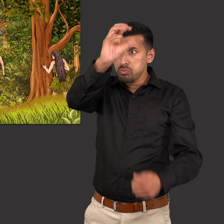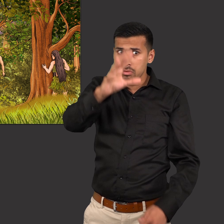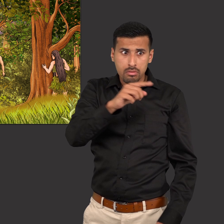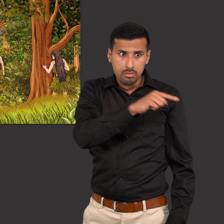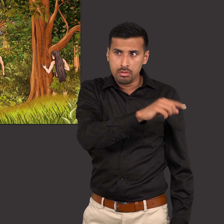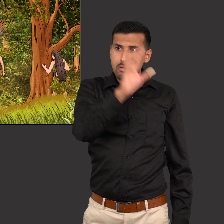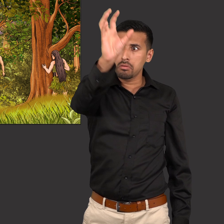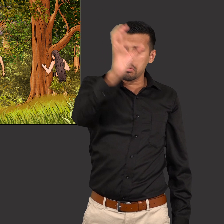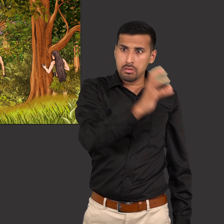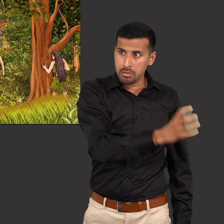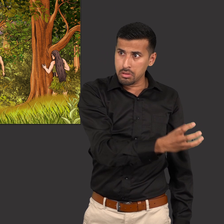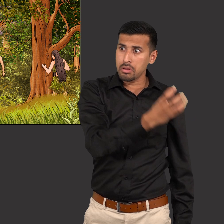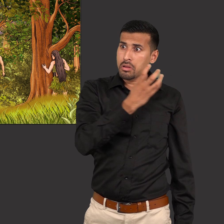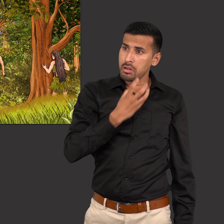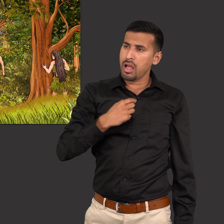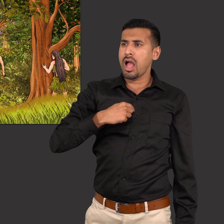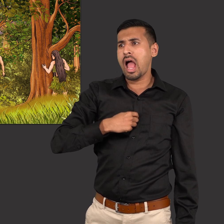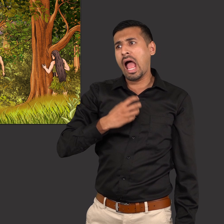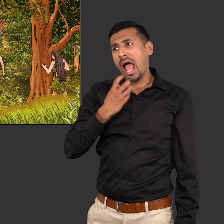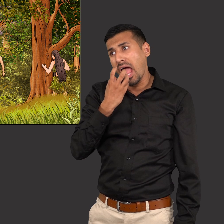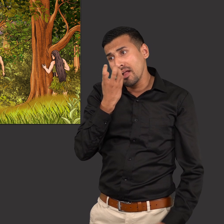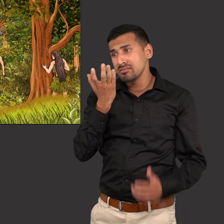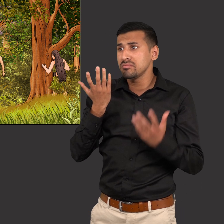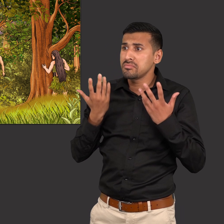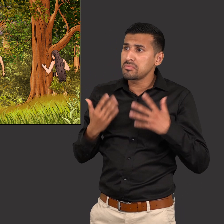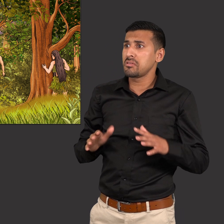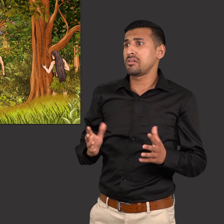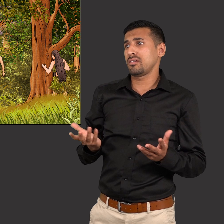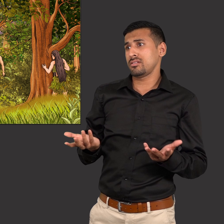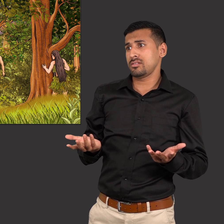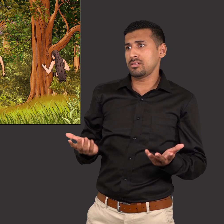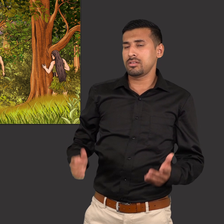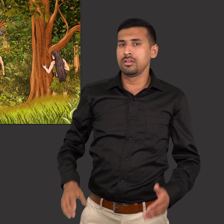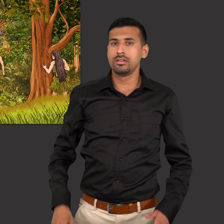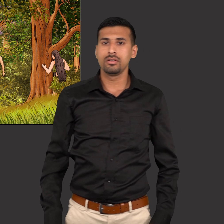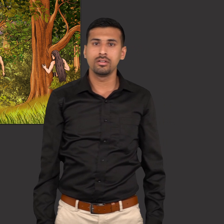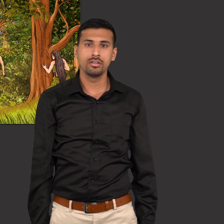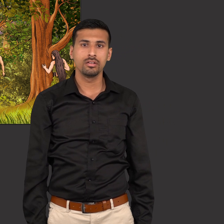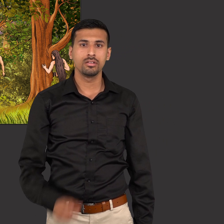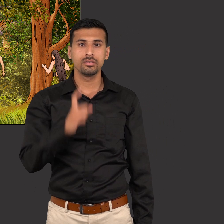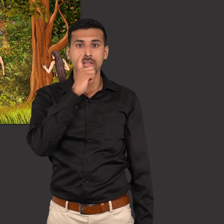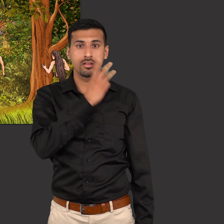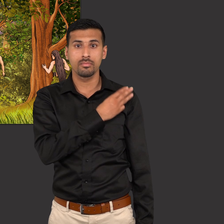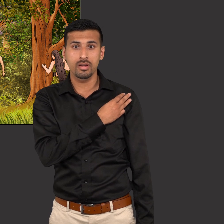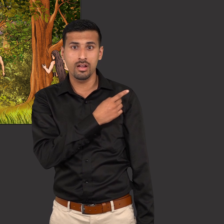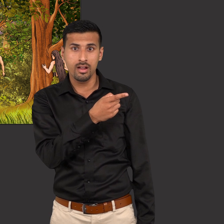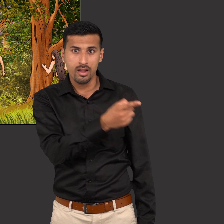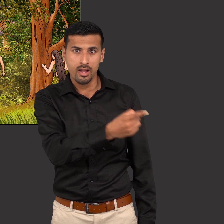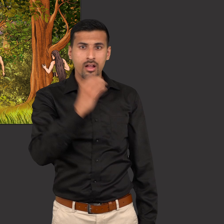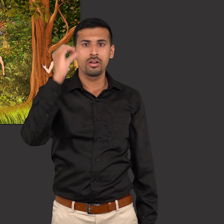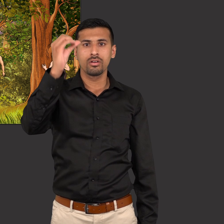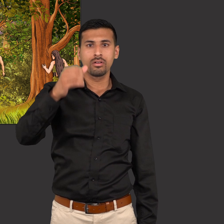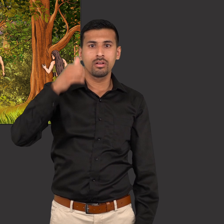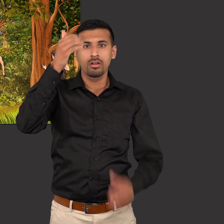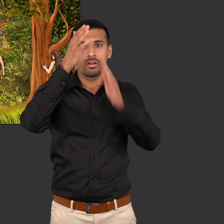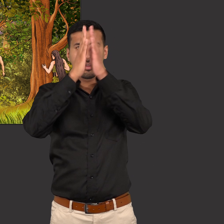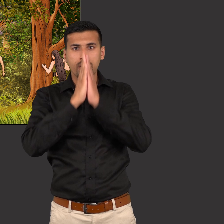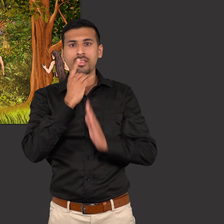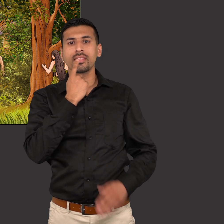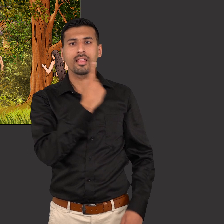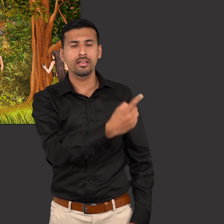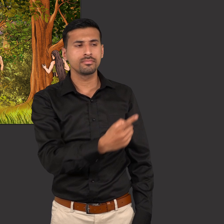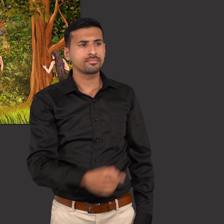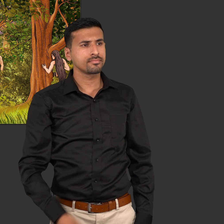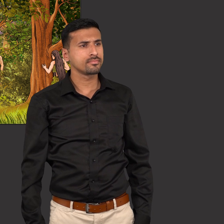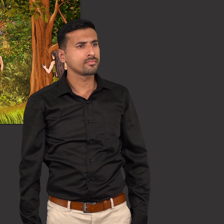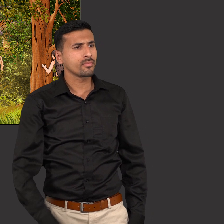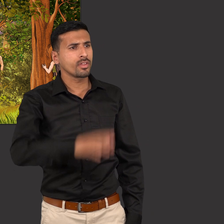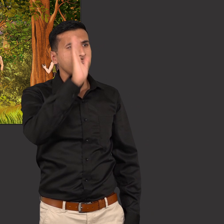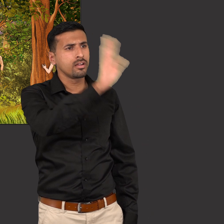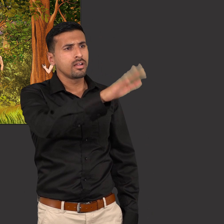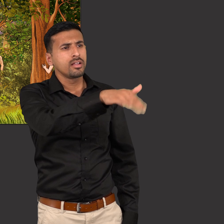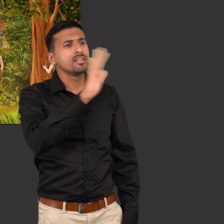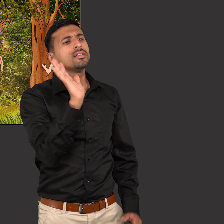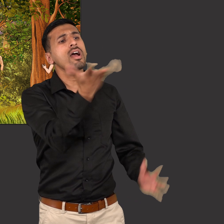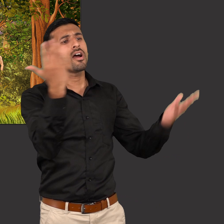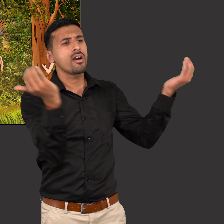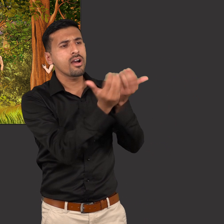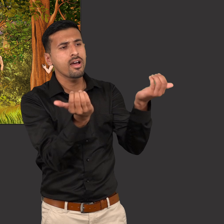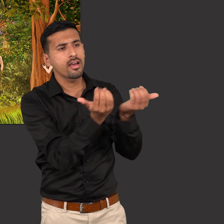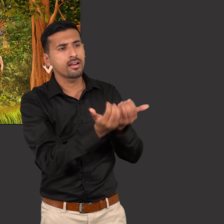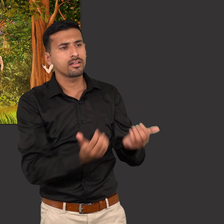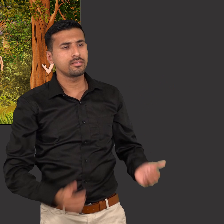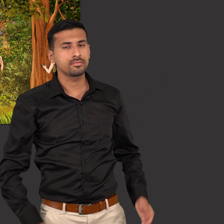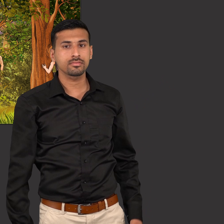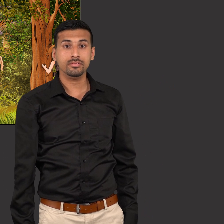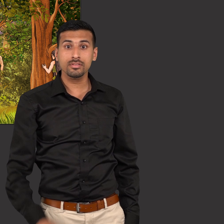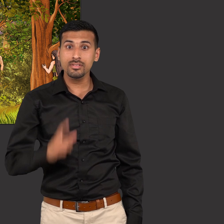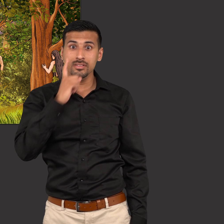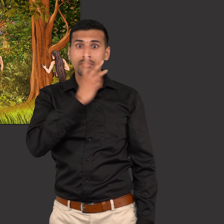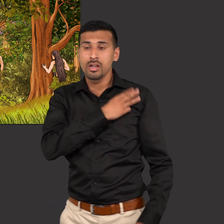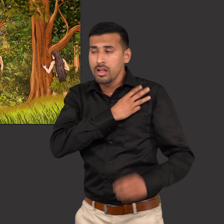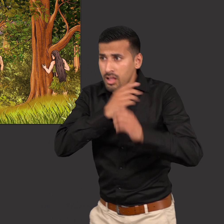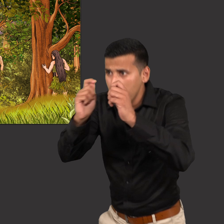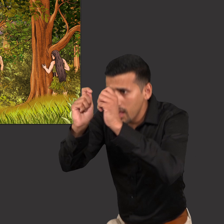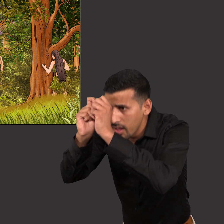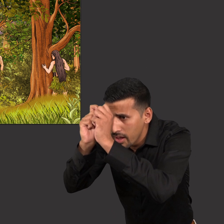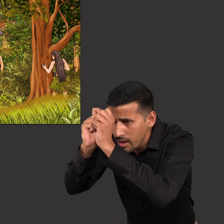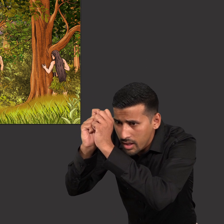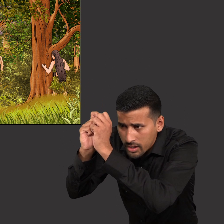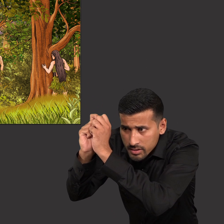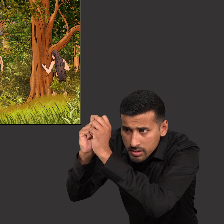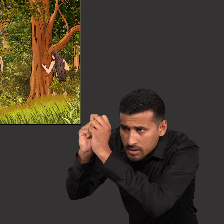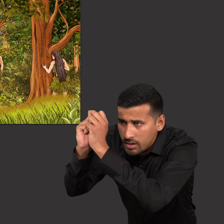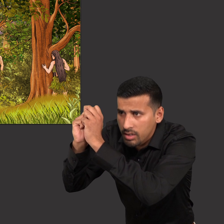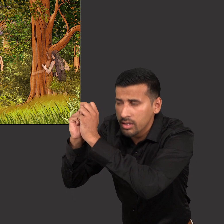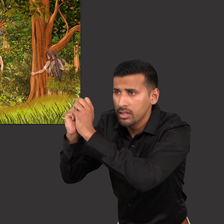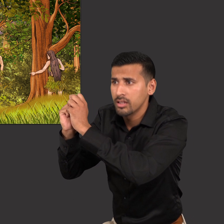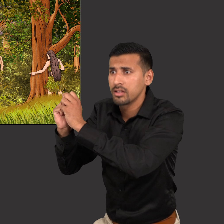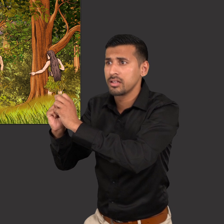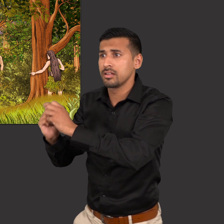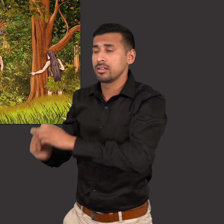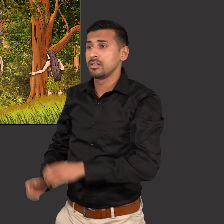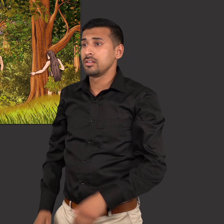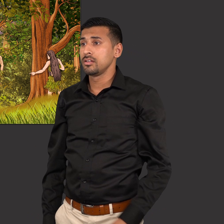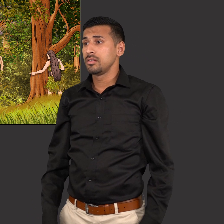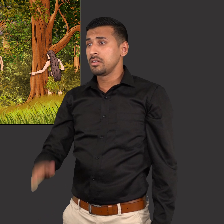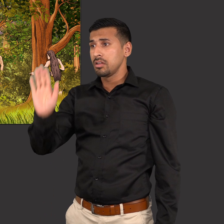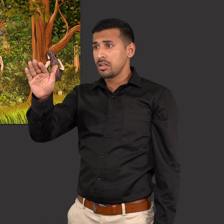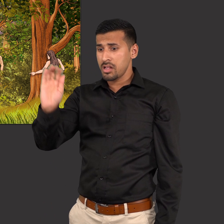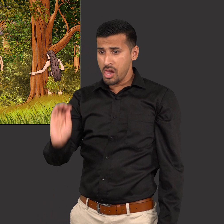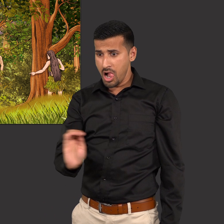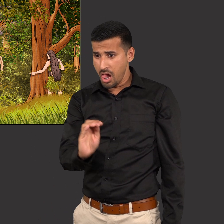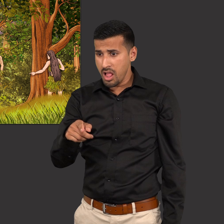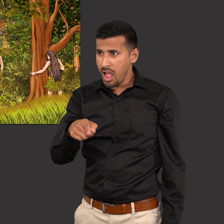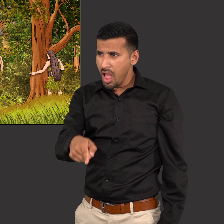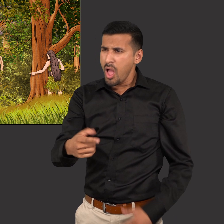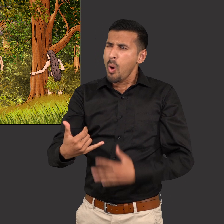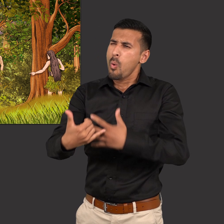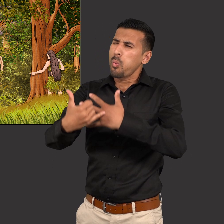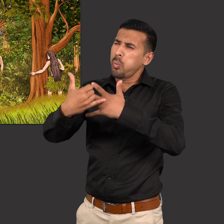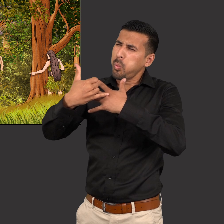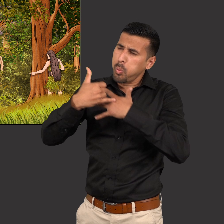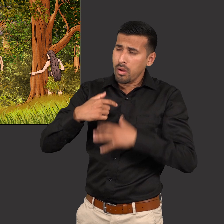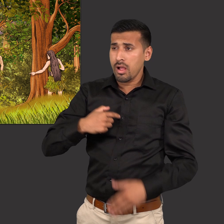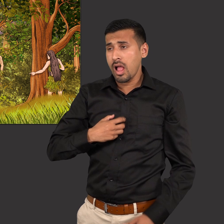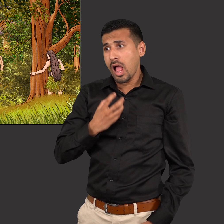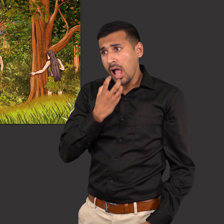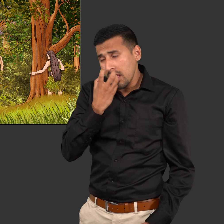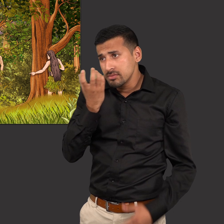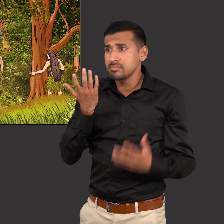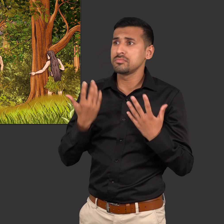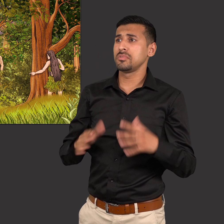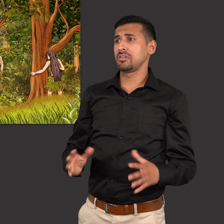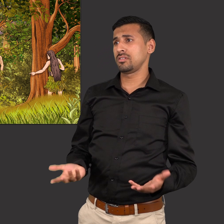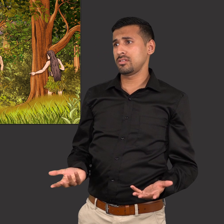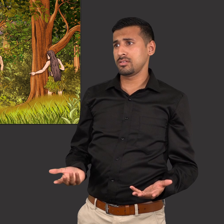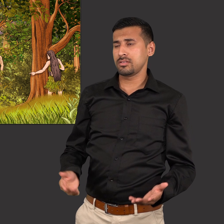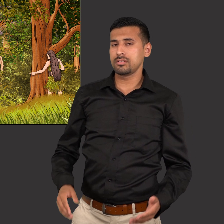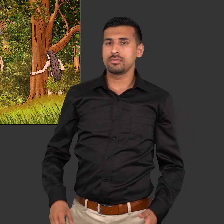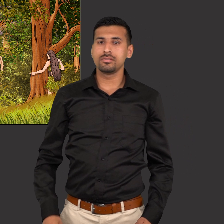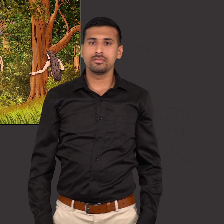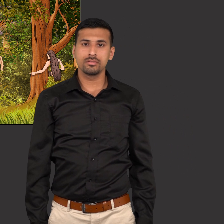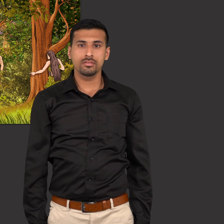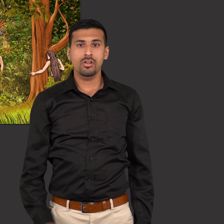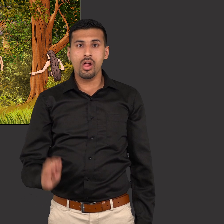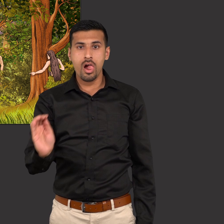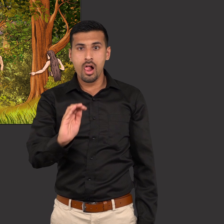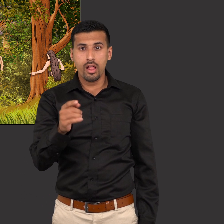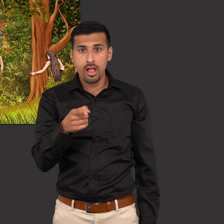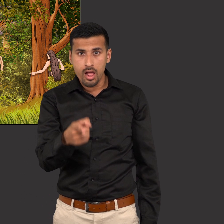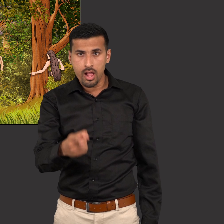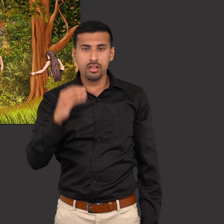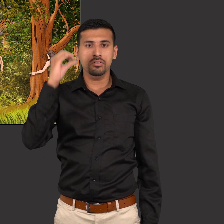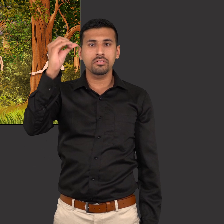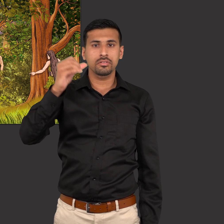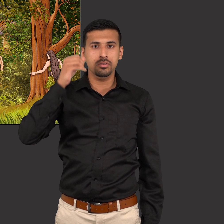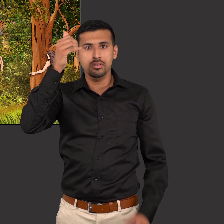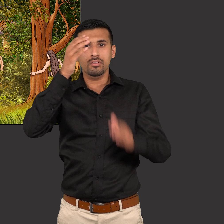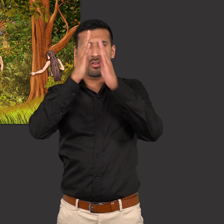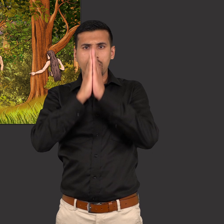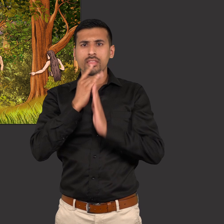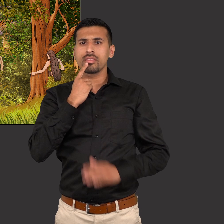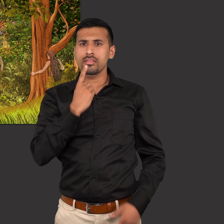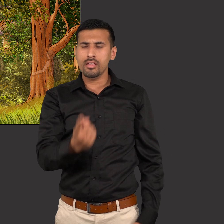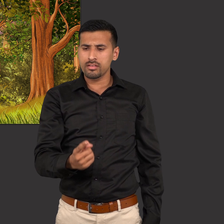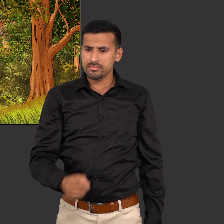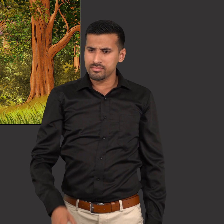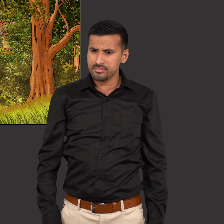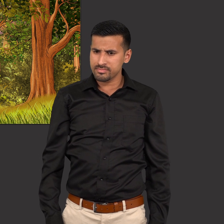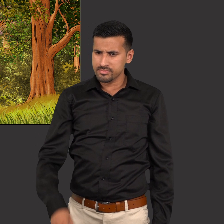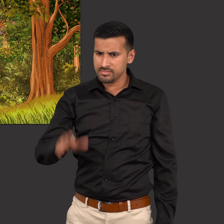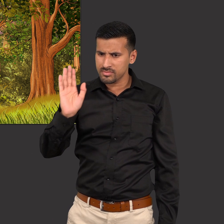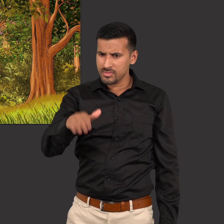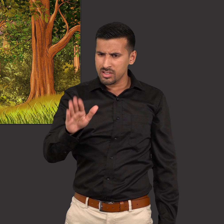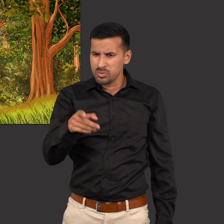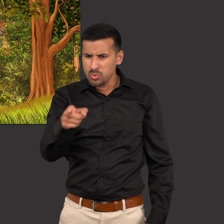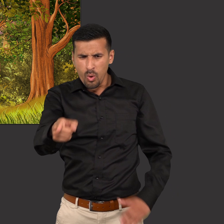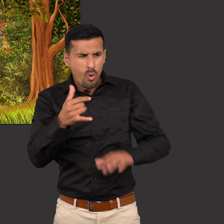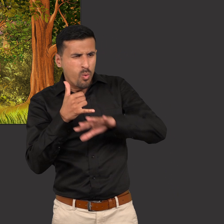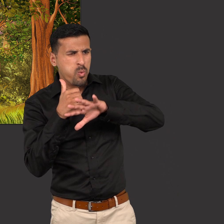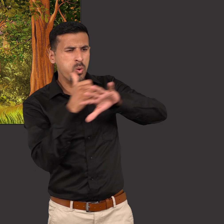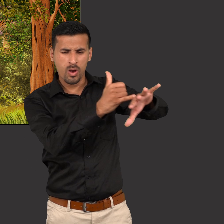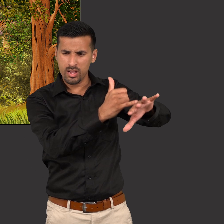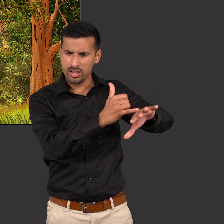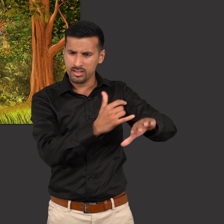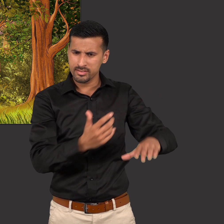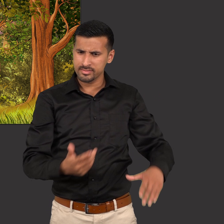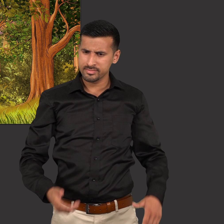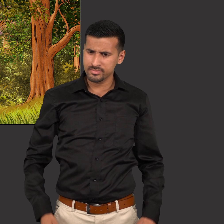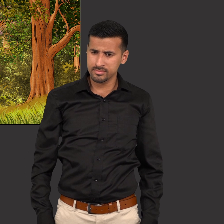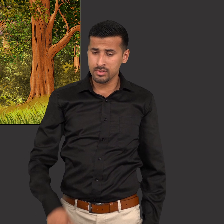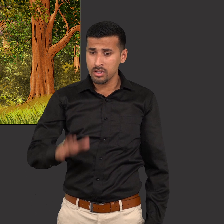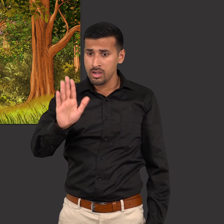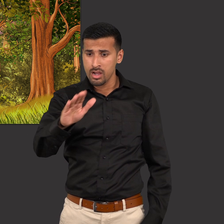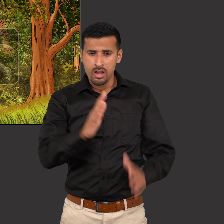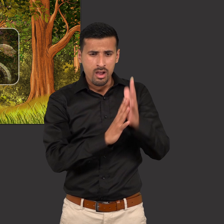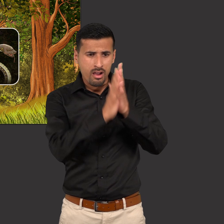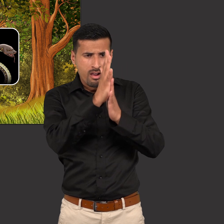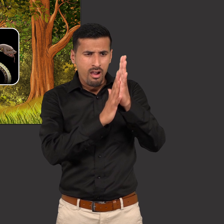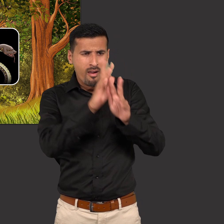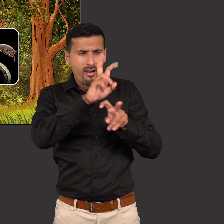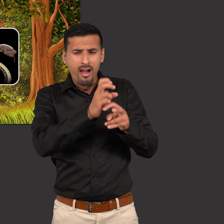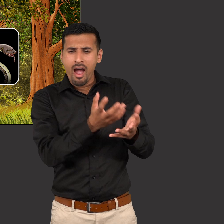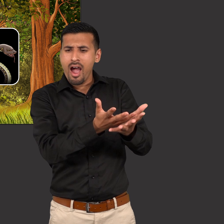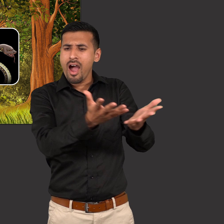And the man answered, “The woman whom You gave me, she gave me fruit from the tree, and I ate it.” Then the LORD God said to the woman, “What is this you have done?”